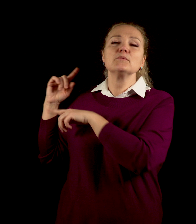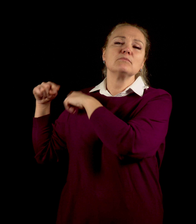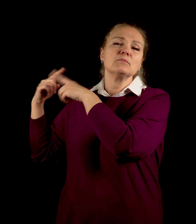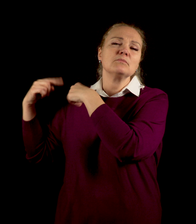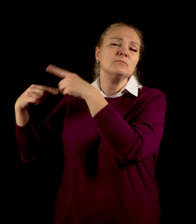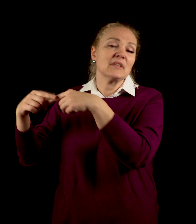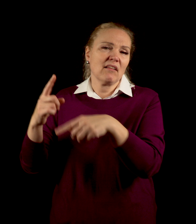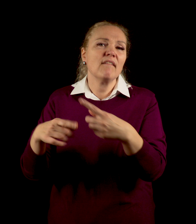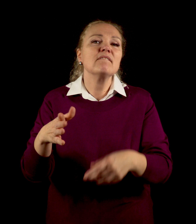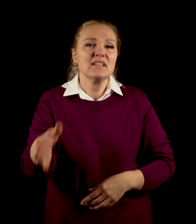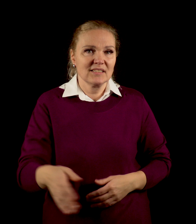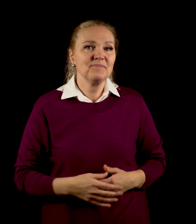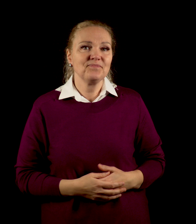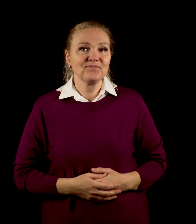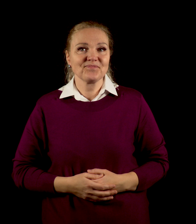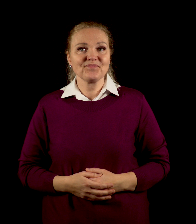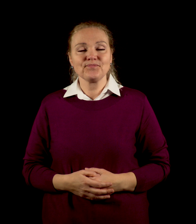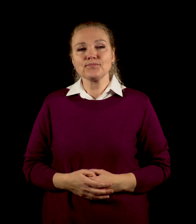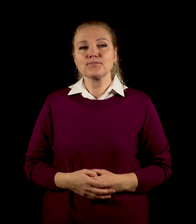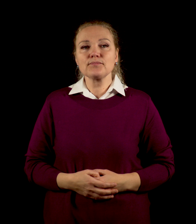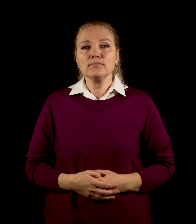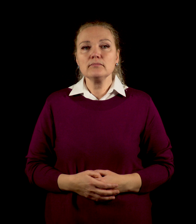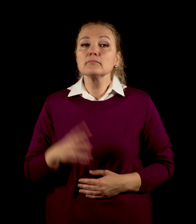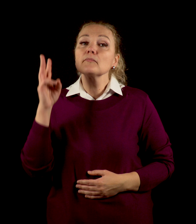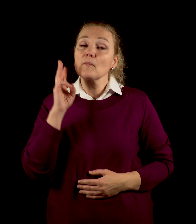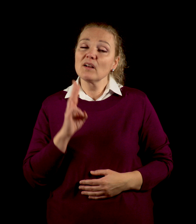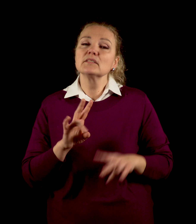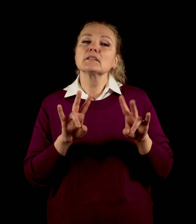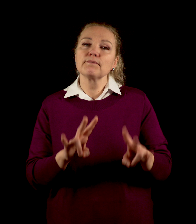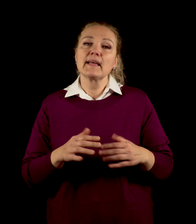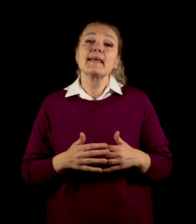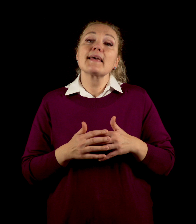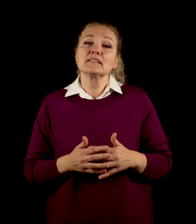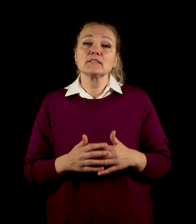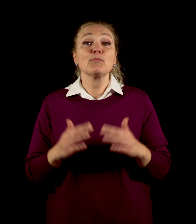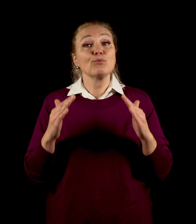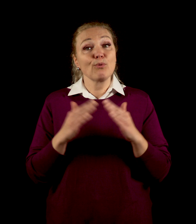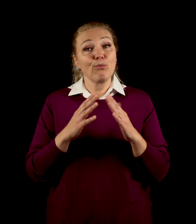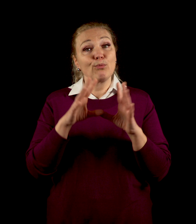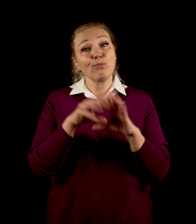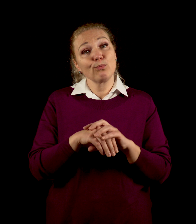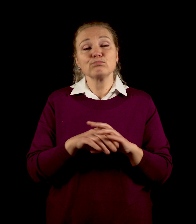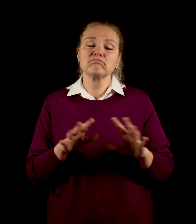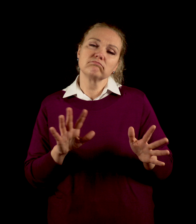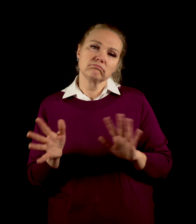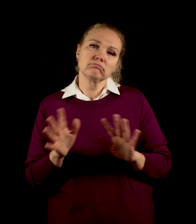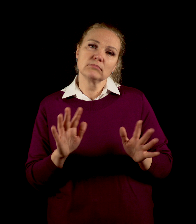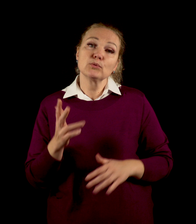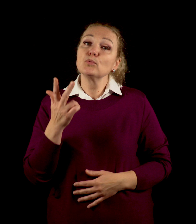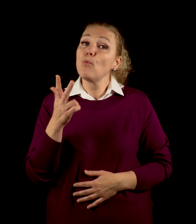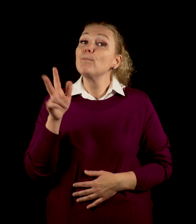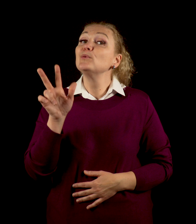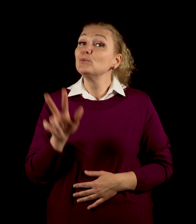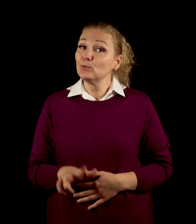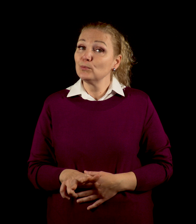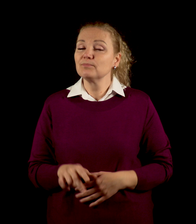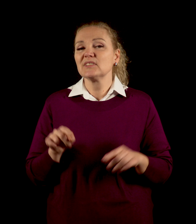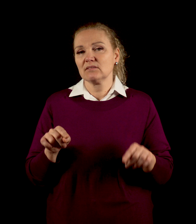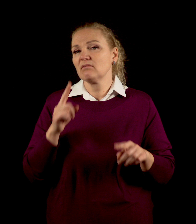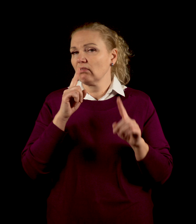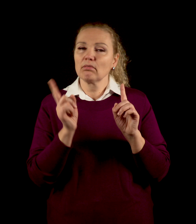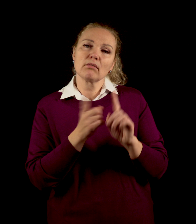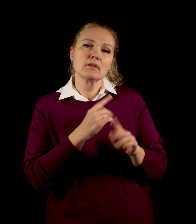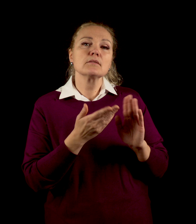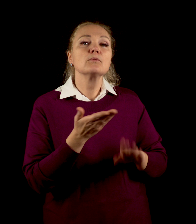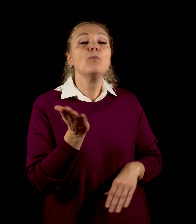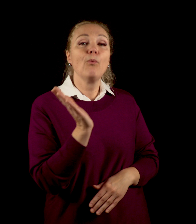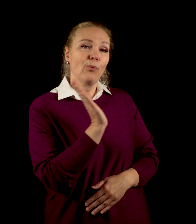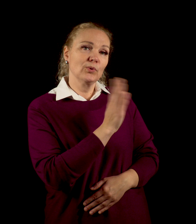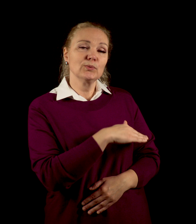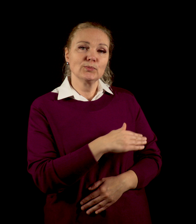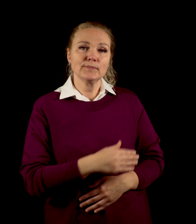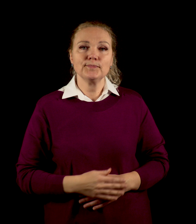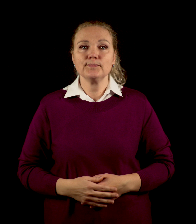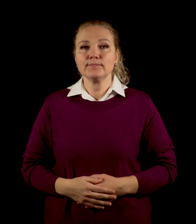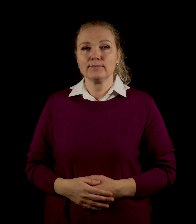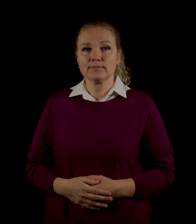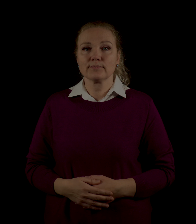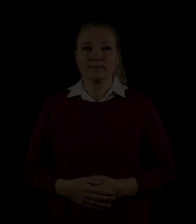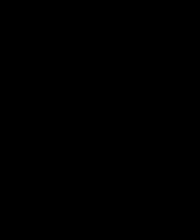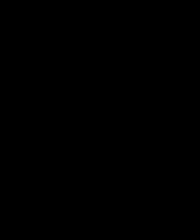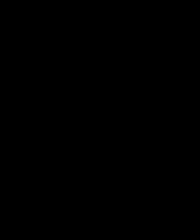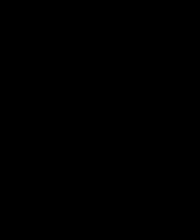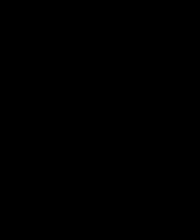Mary stayed with Elizabeth for about three months and then returned home.